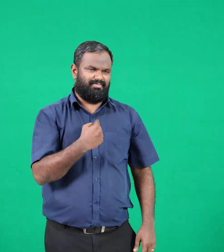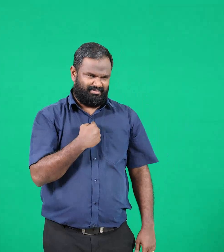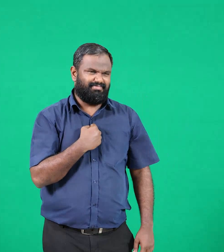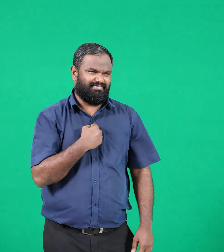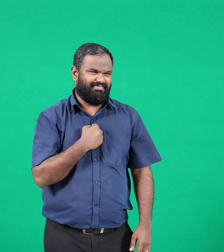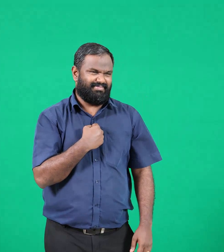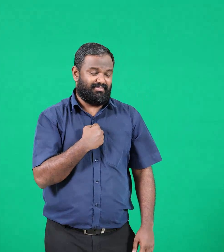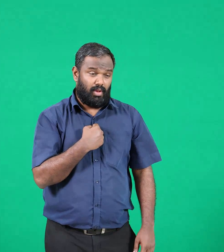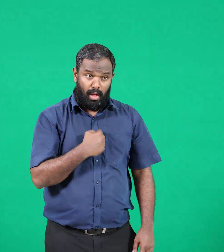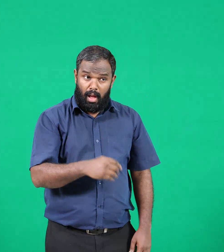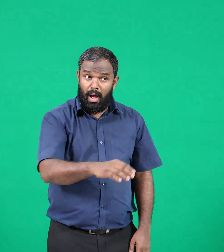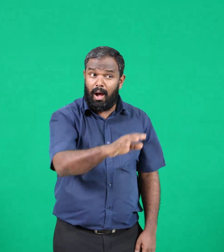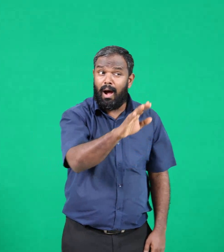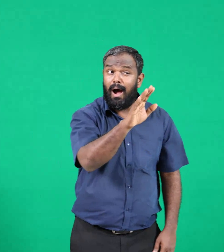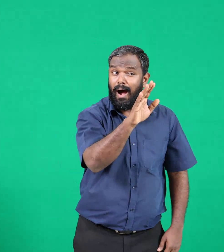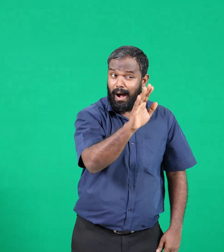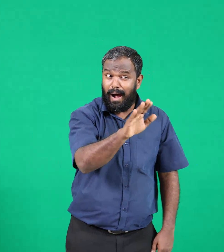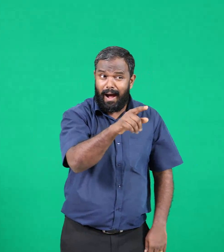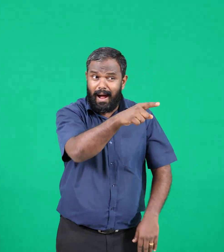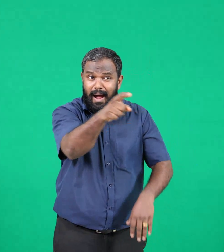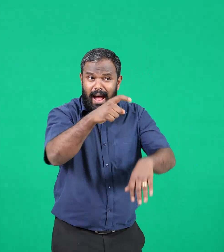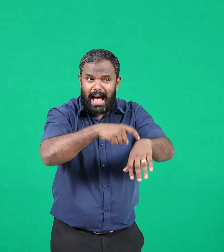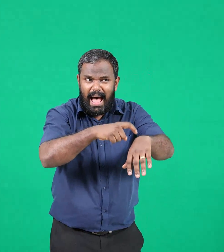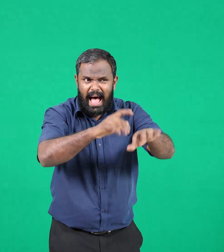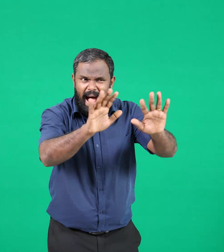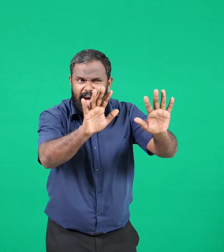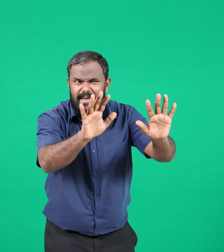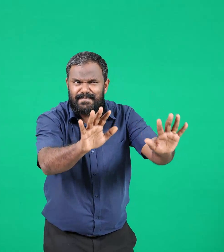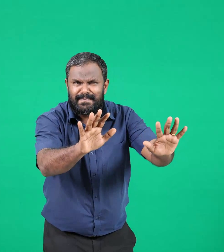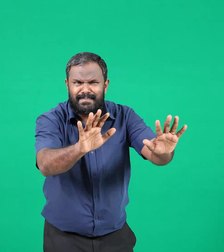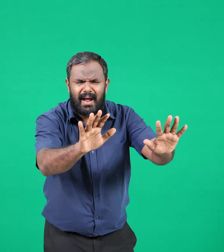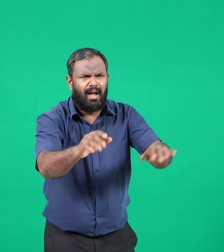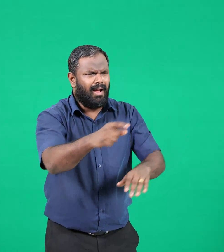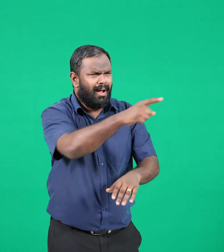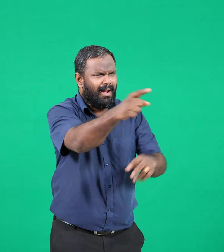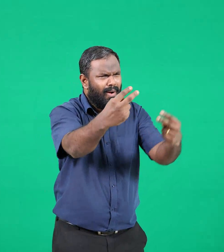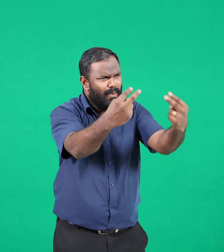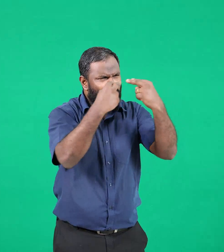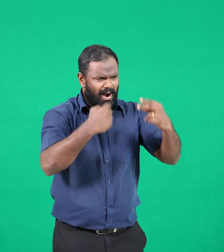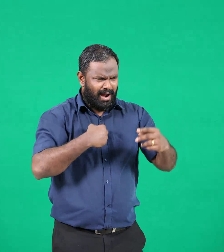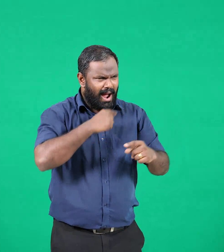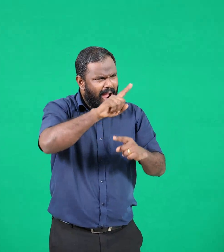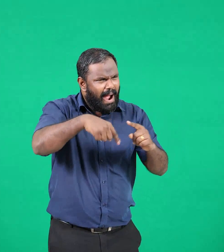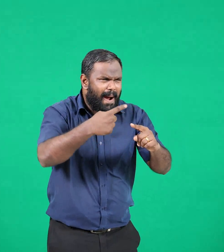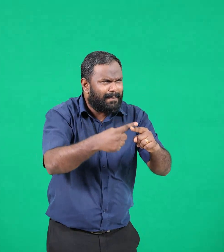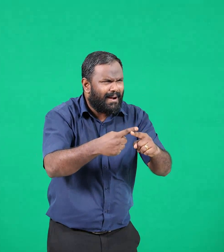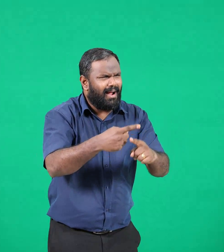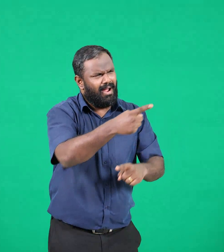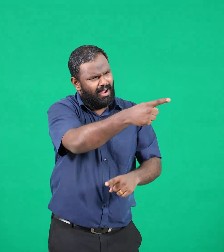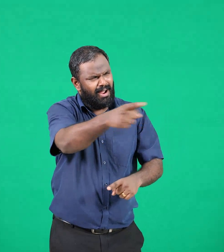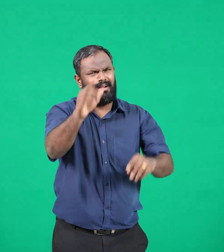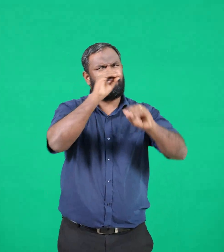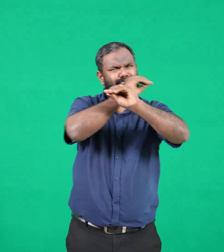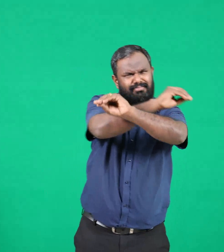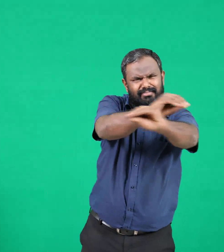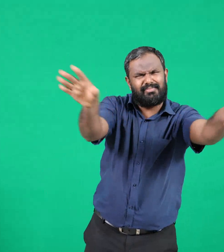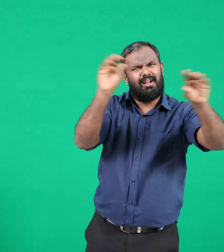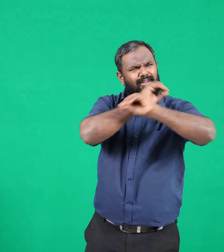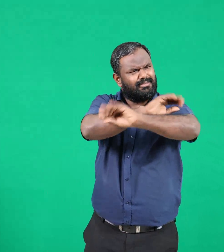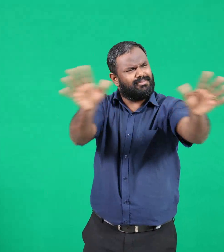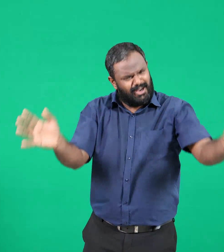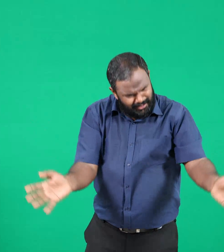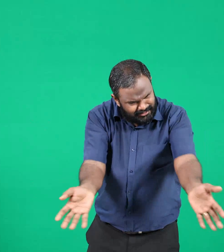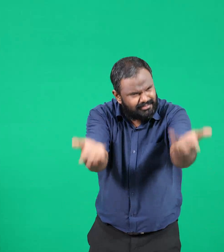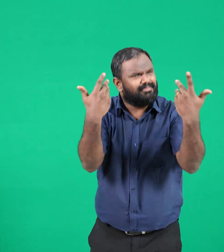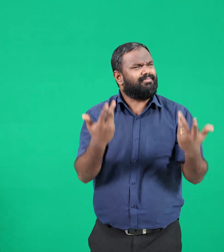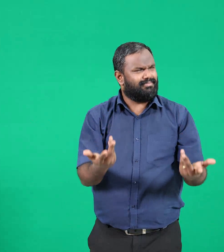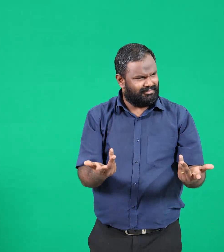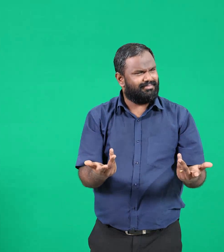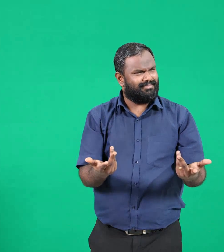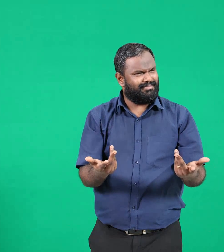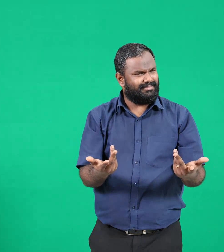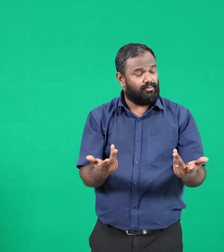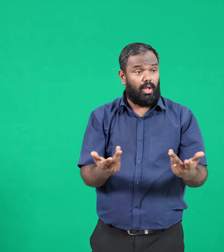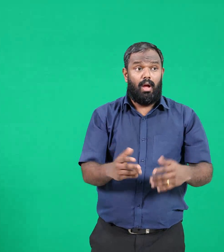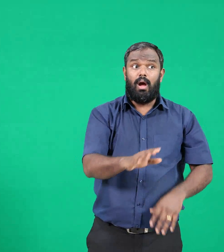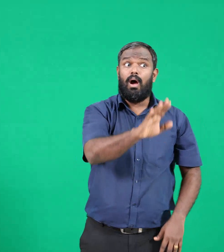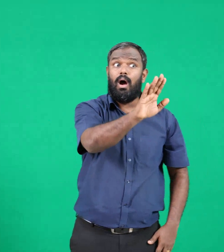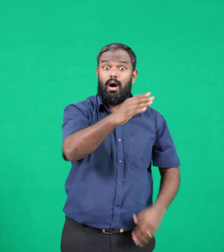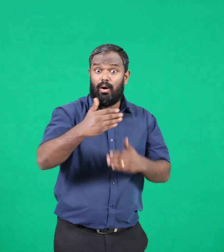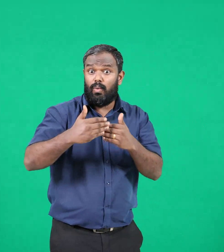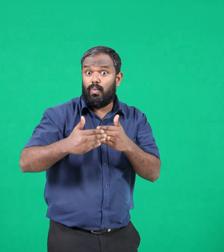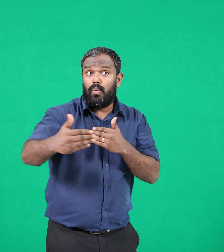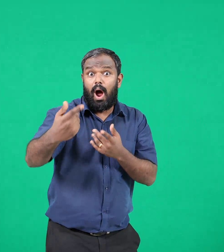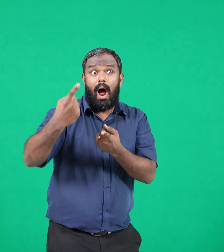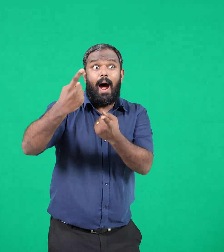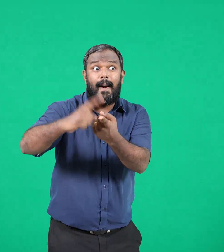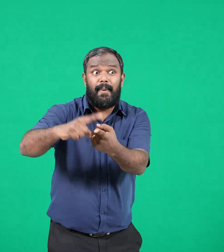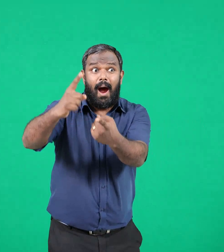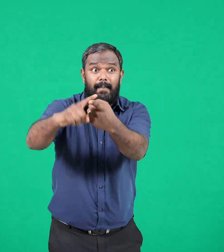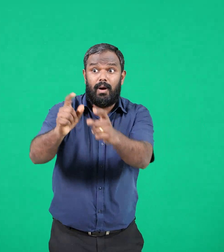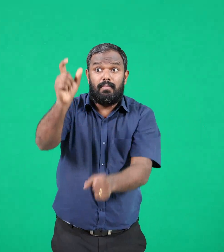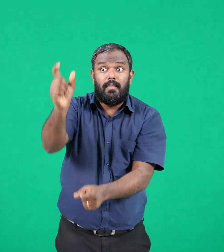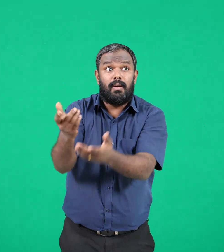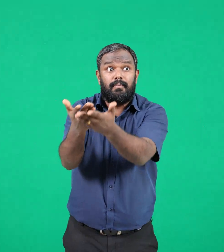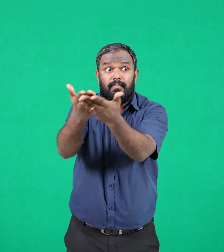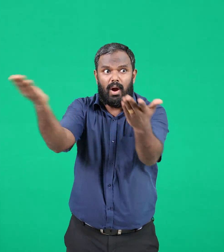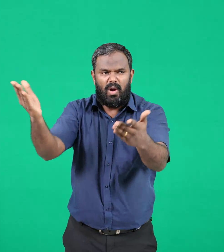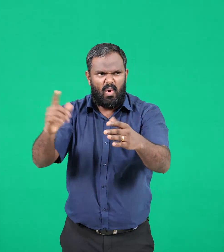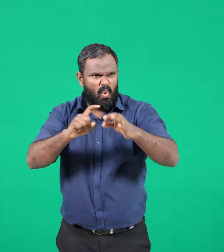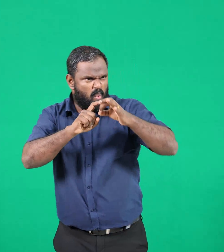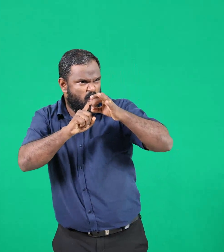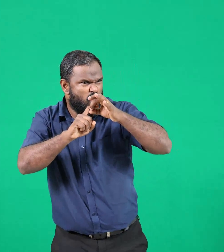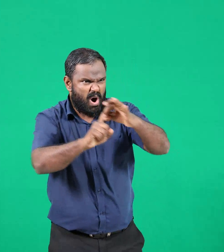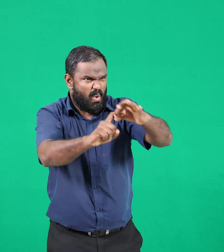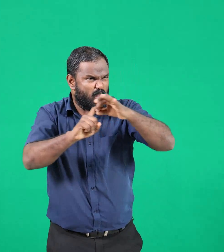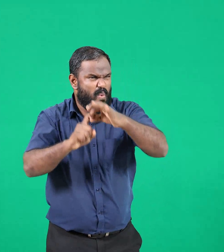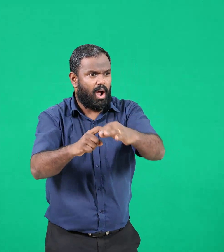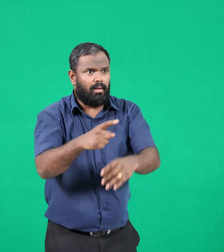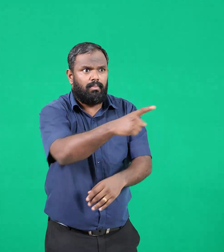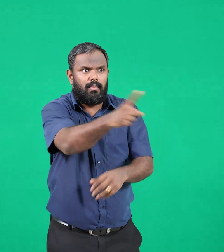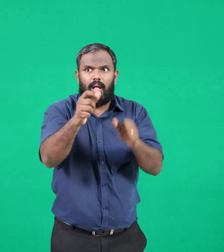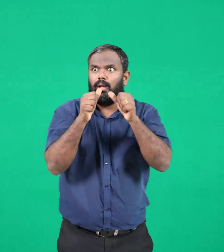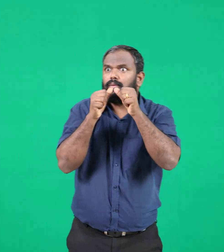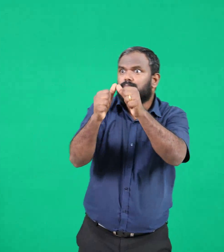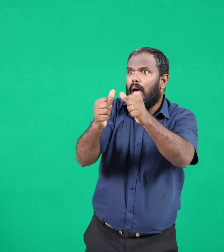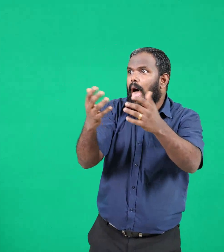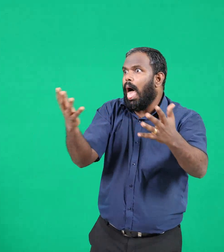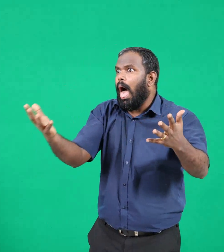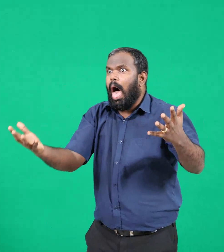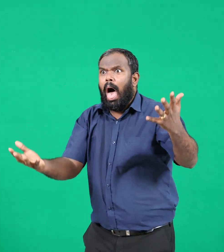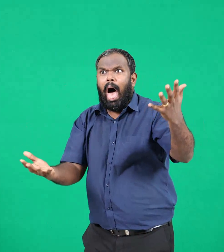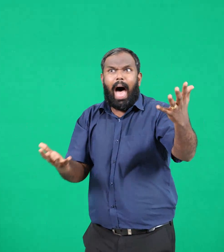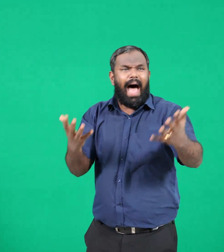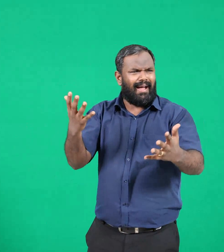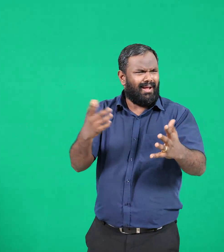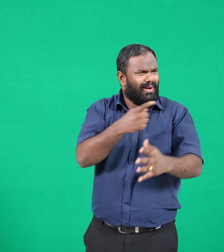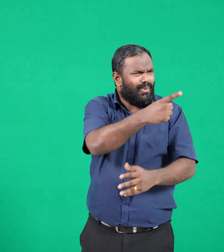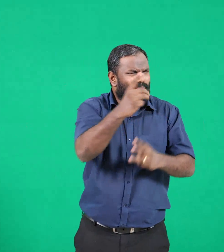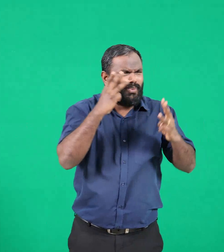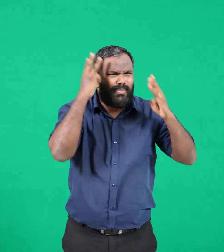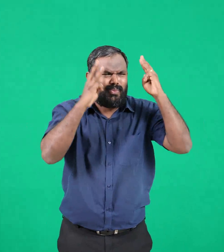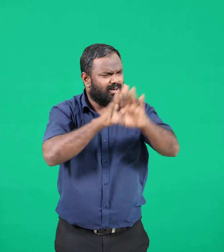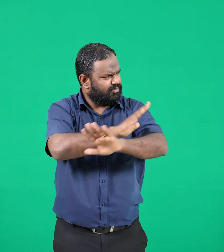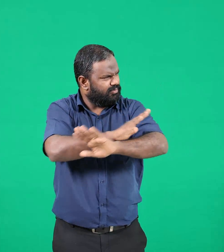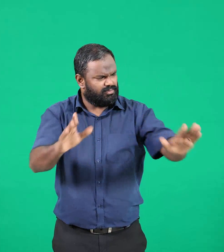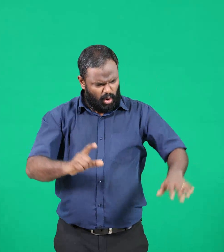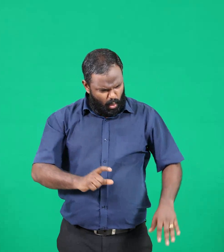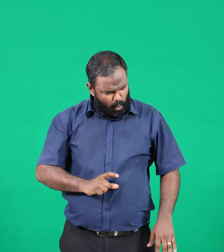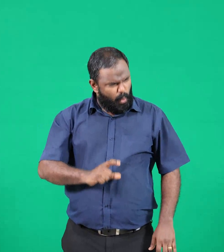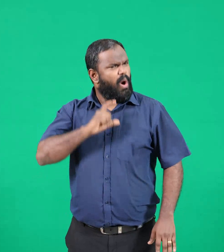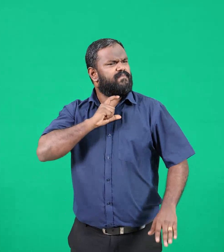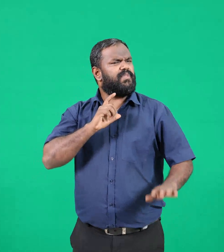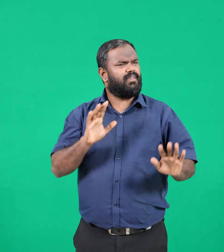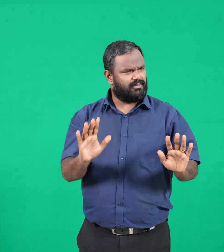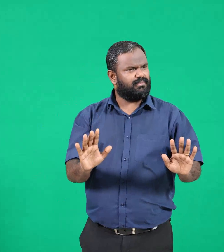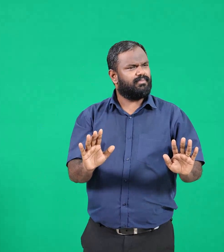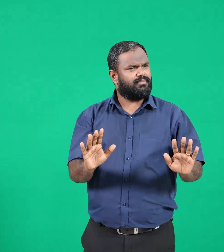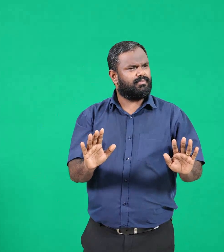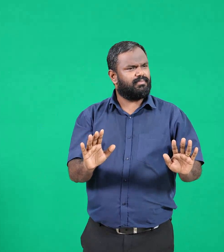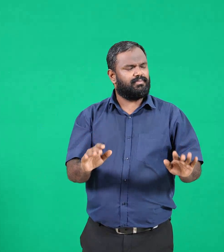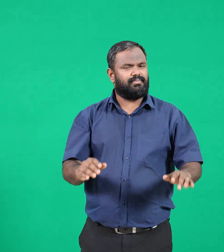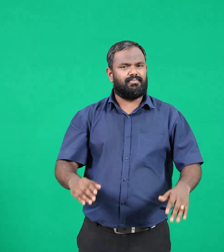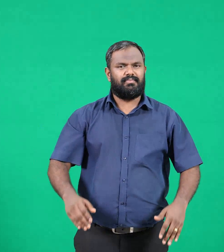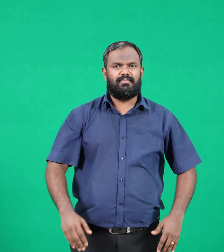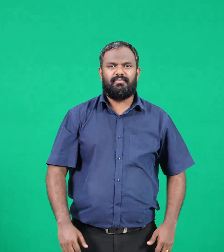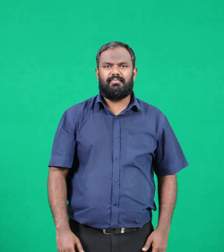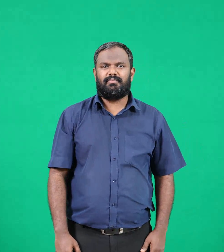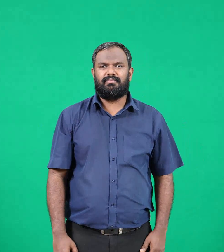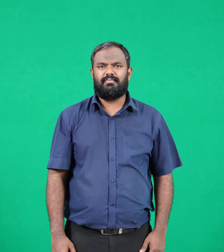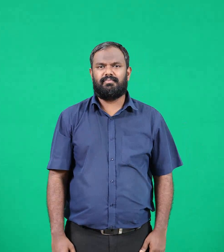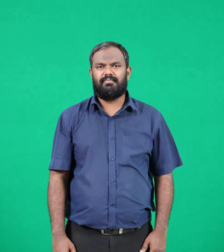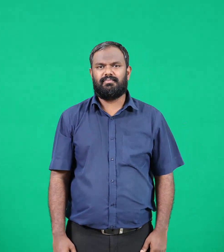This will be your opportunity to serve as witnesses. So make up your mind not to worry beforehand how to defend yourselves.